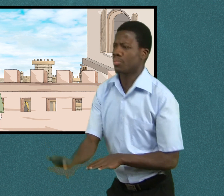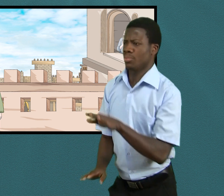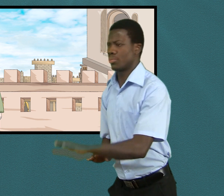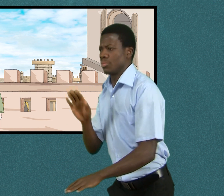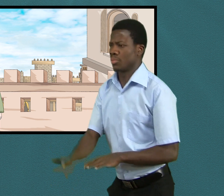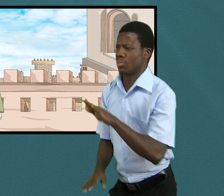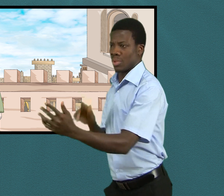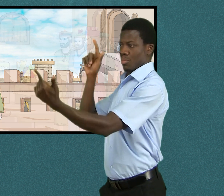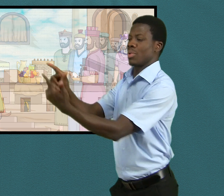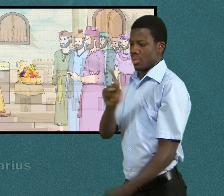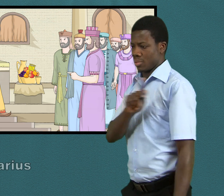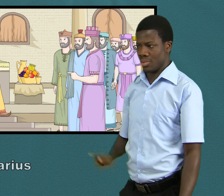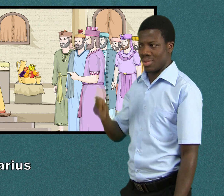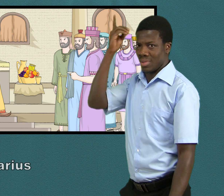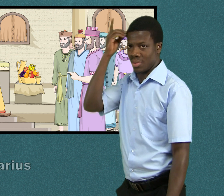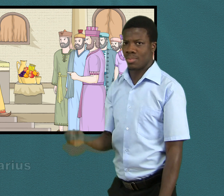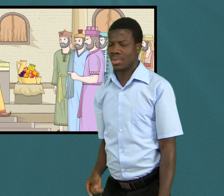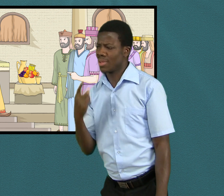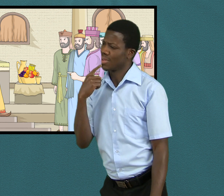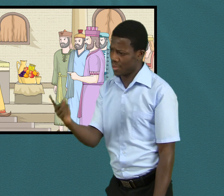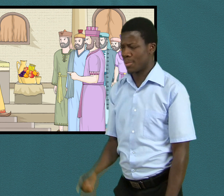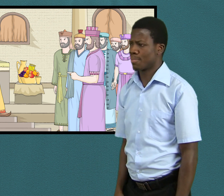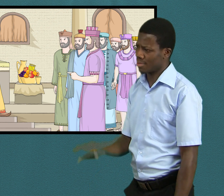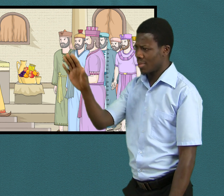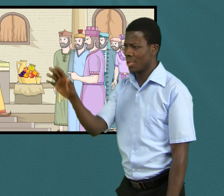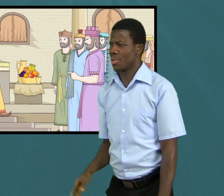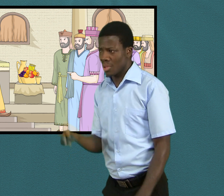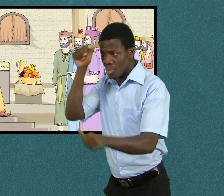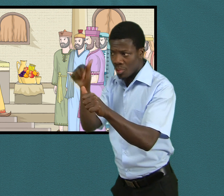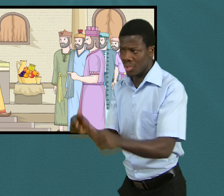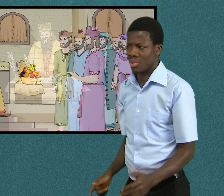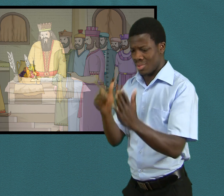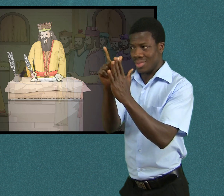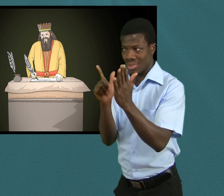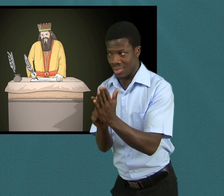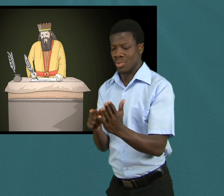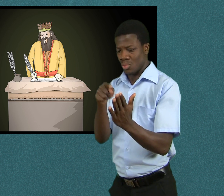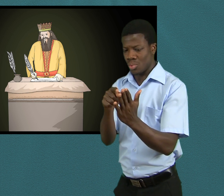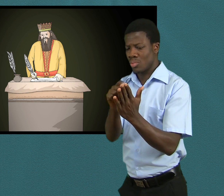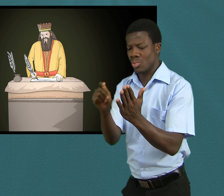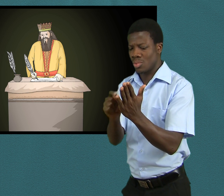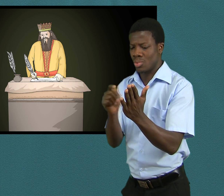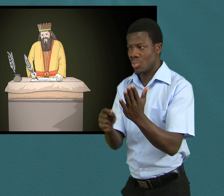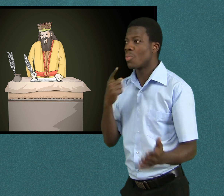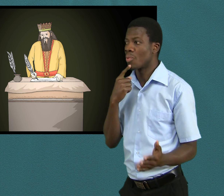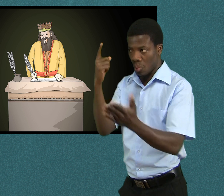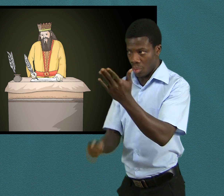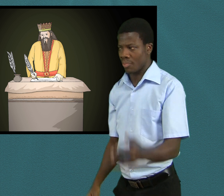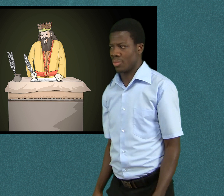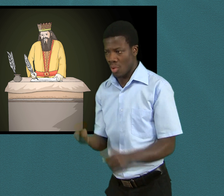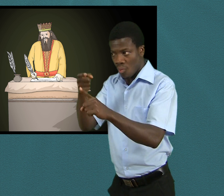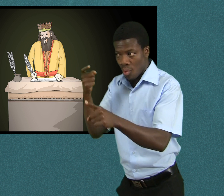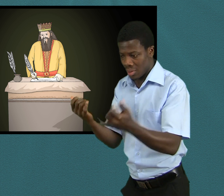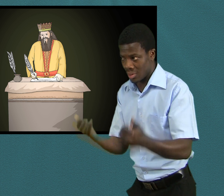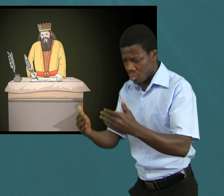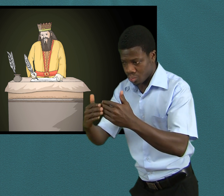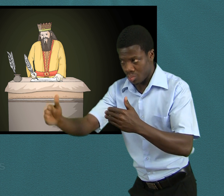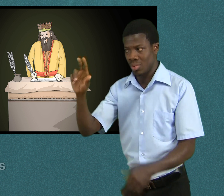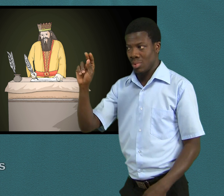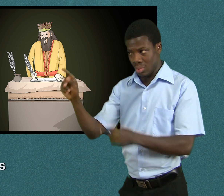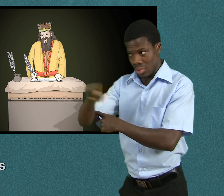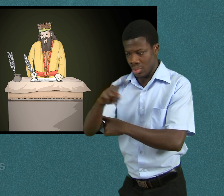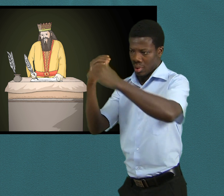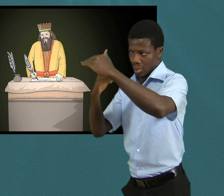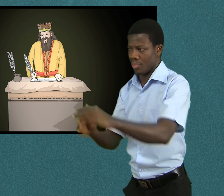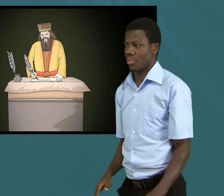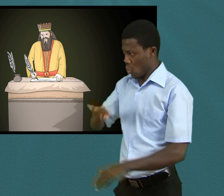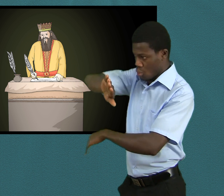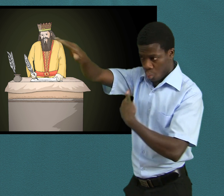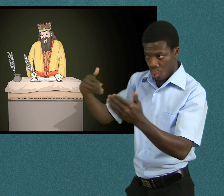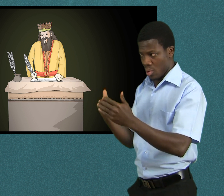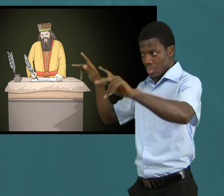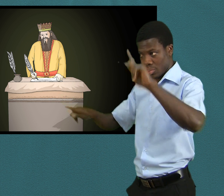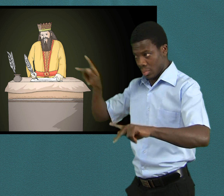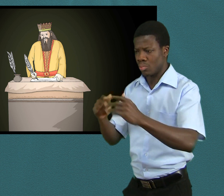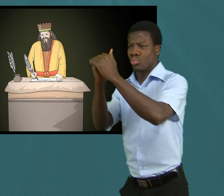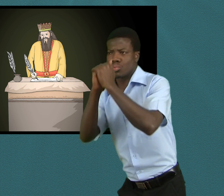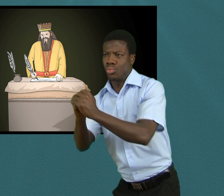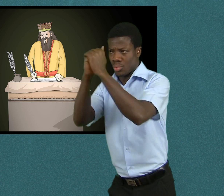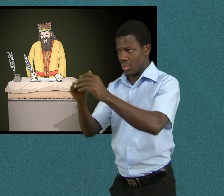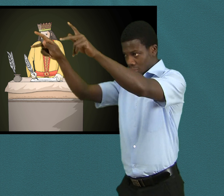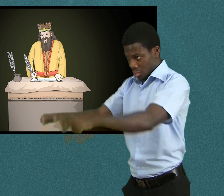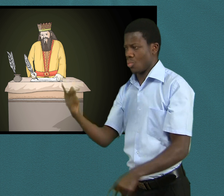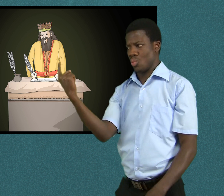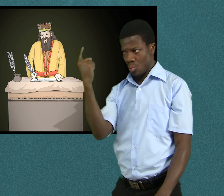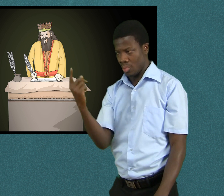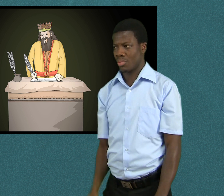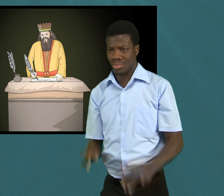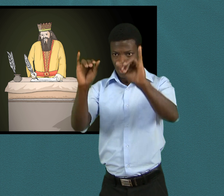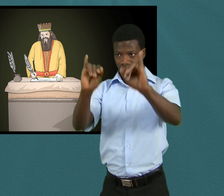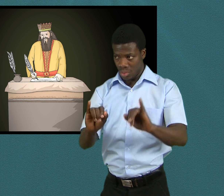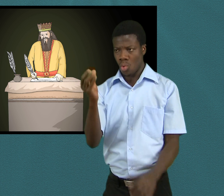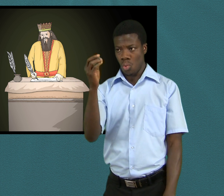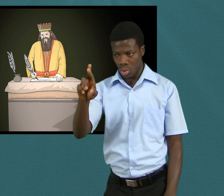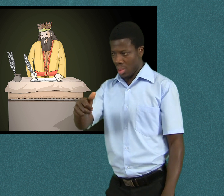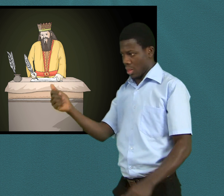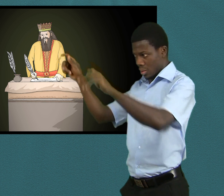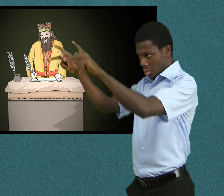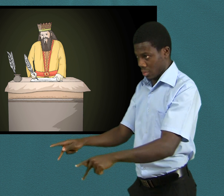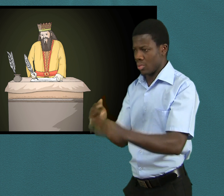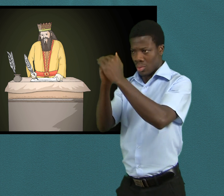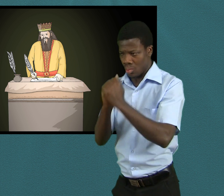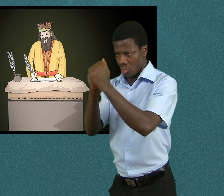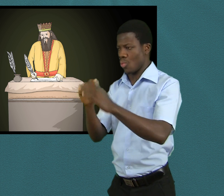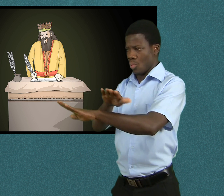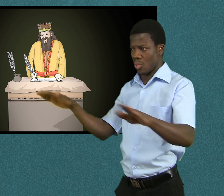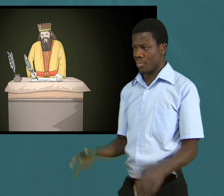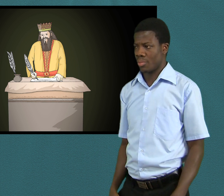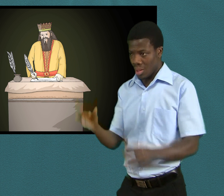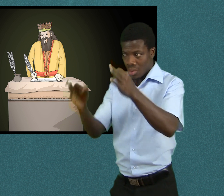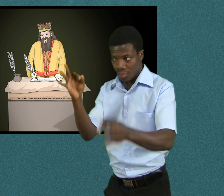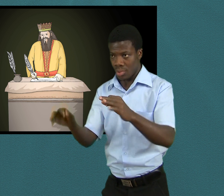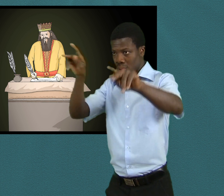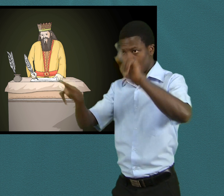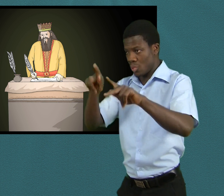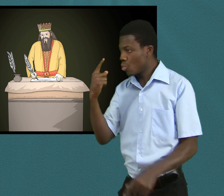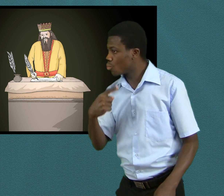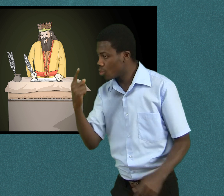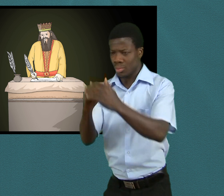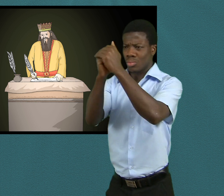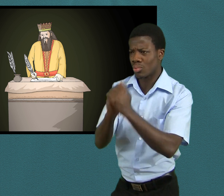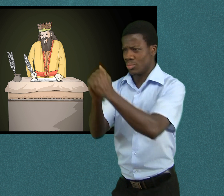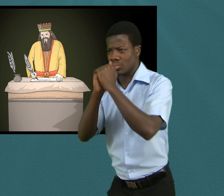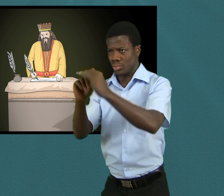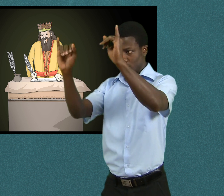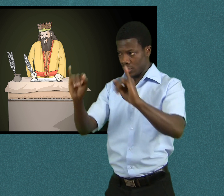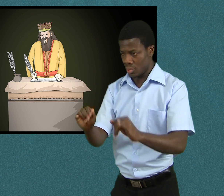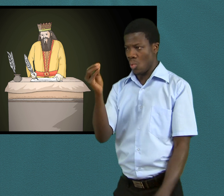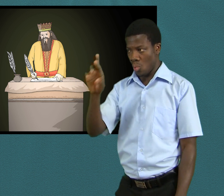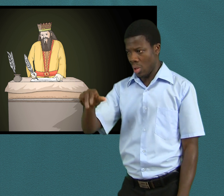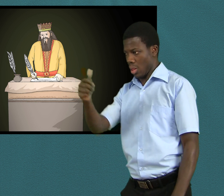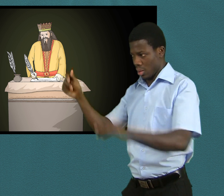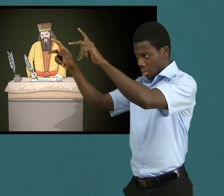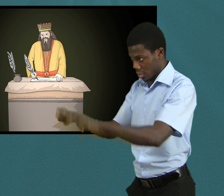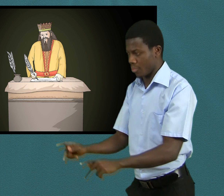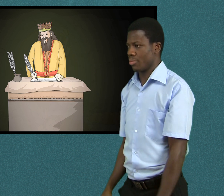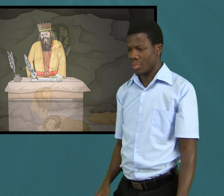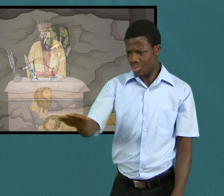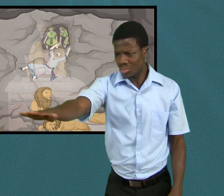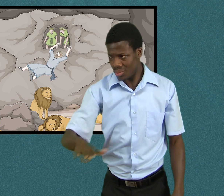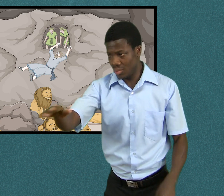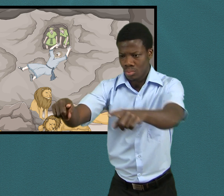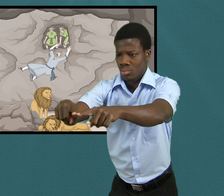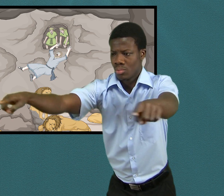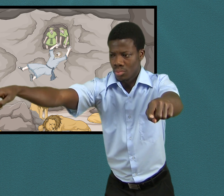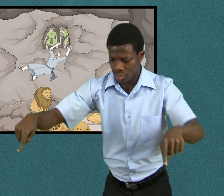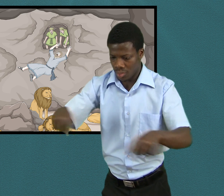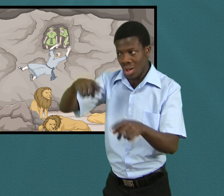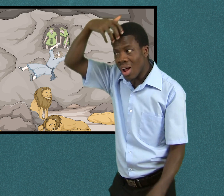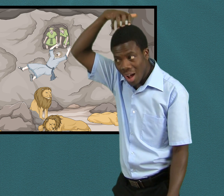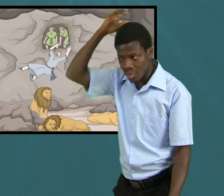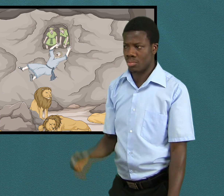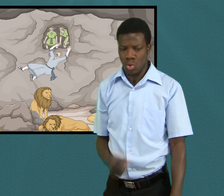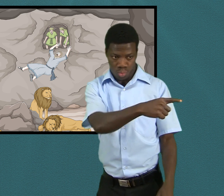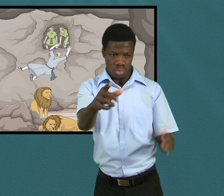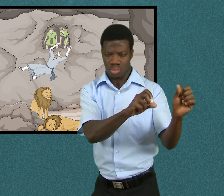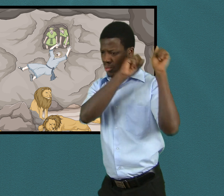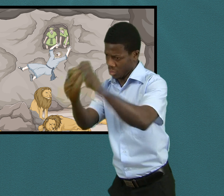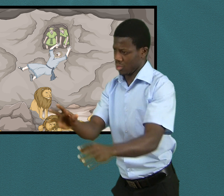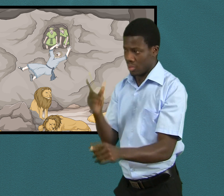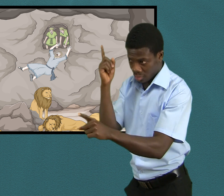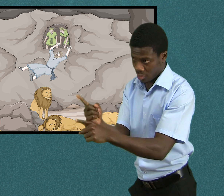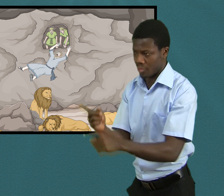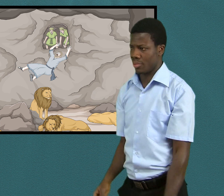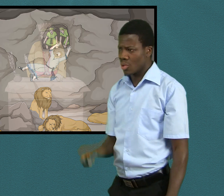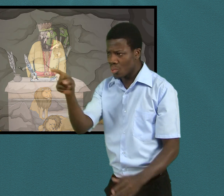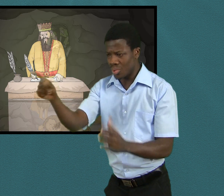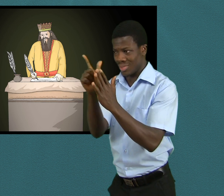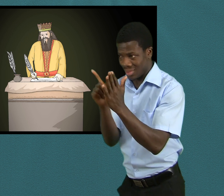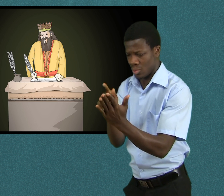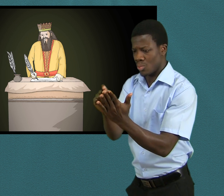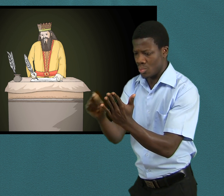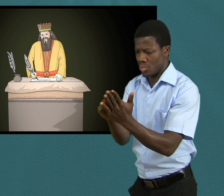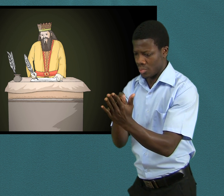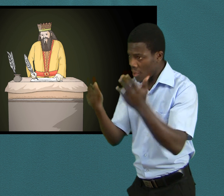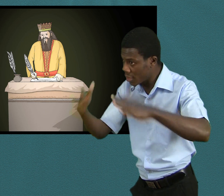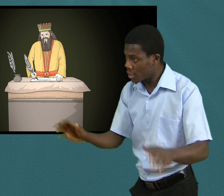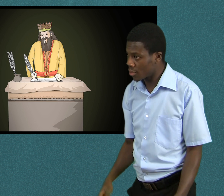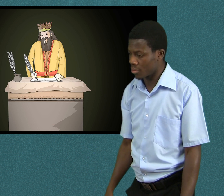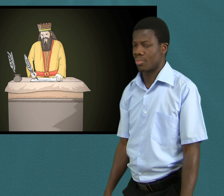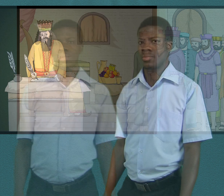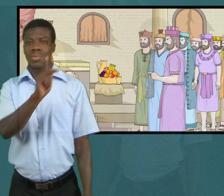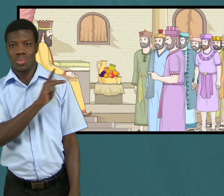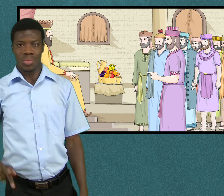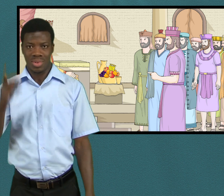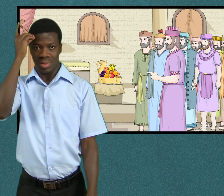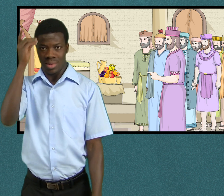So they approached the king and asked about his royal decree: “Did you not sign a decree that for thirty days any man who petitions any god or man except you, O king, will be thrown into the den of lions?”